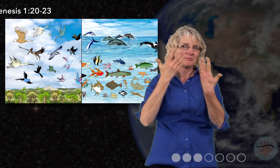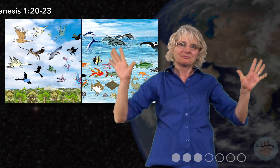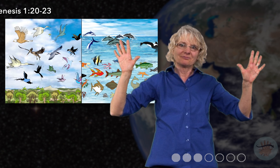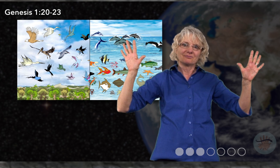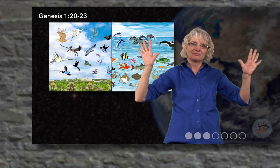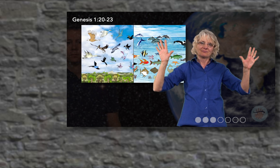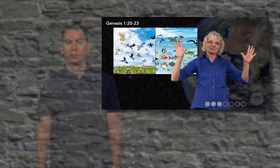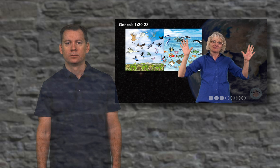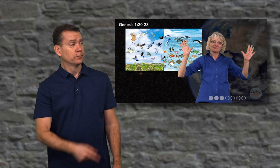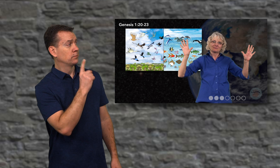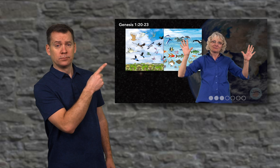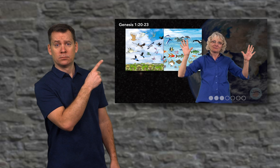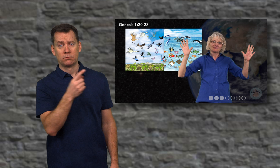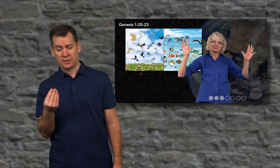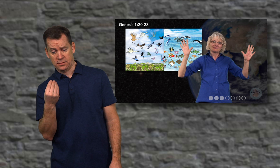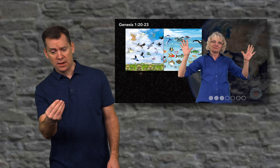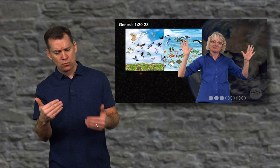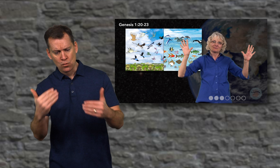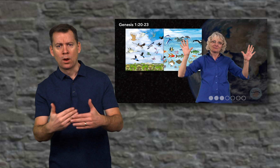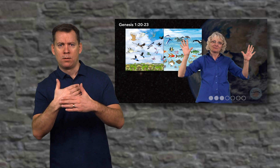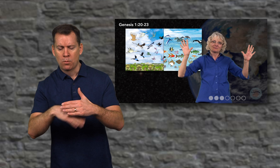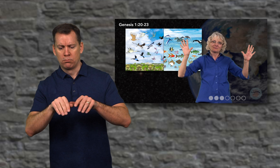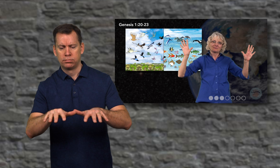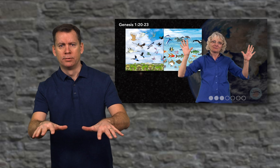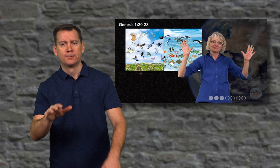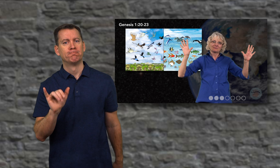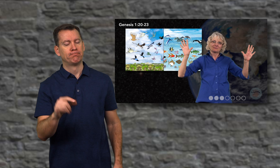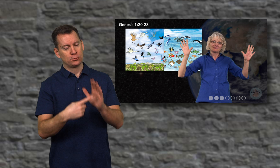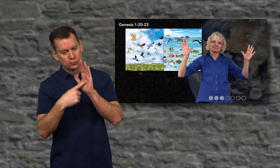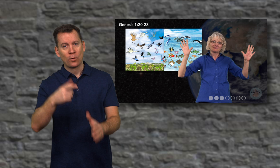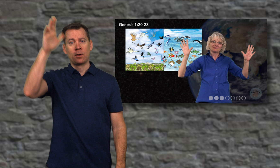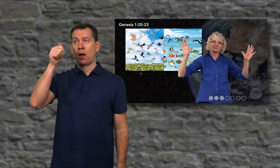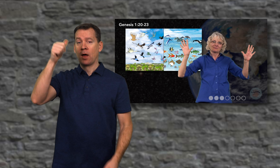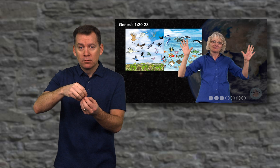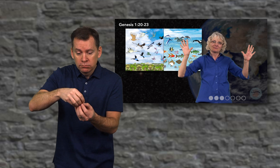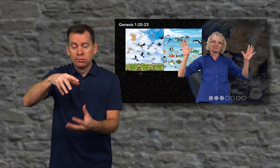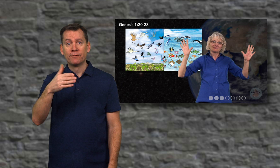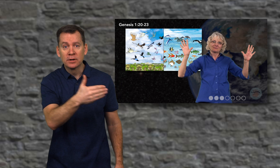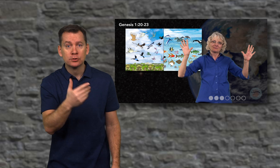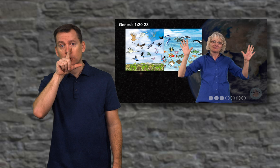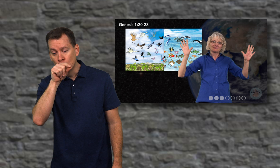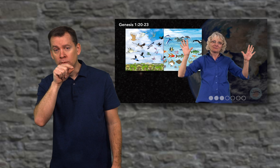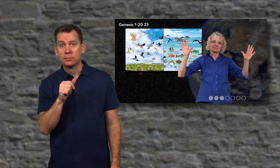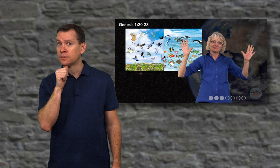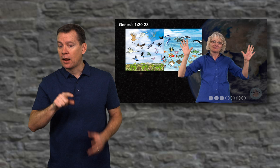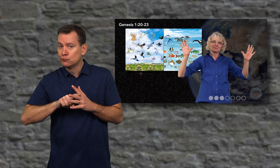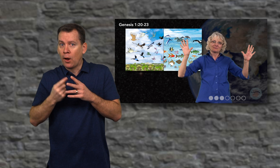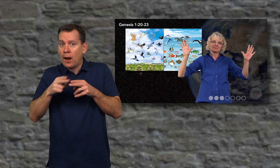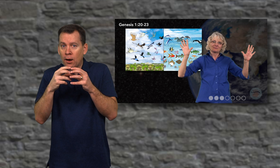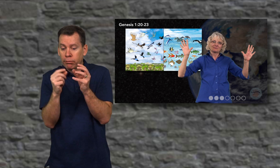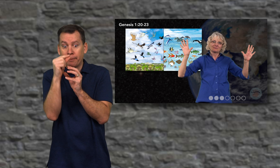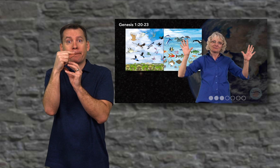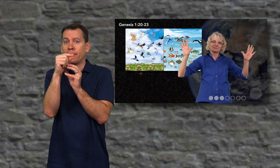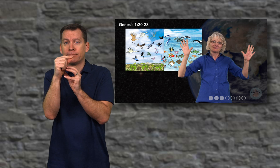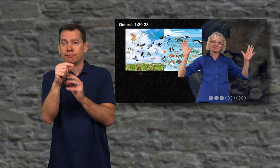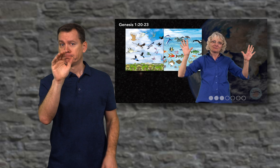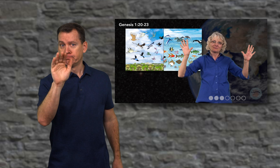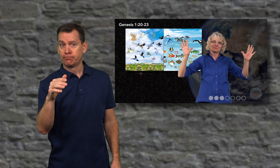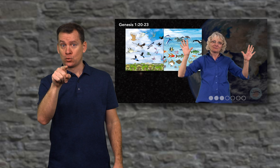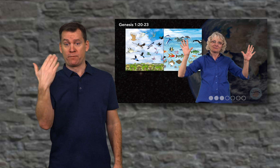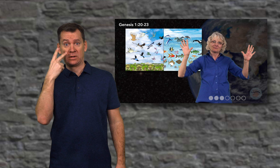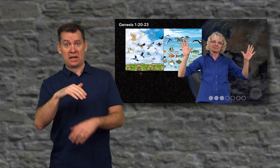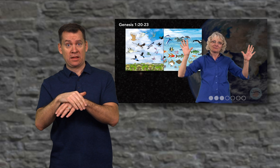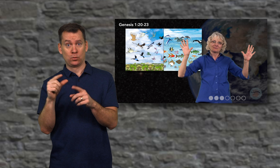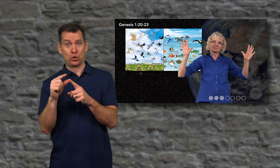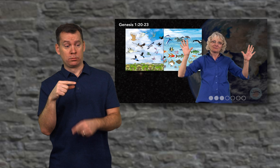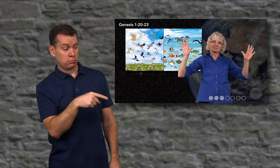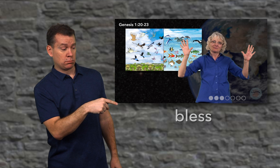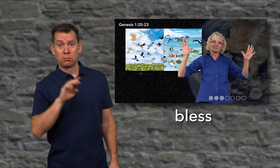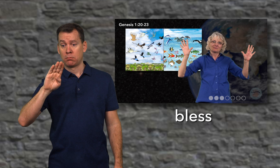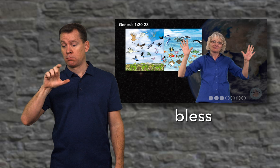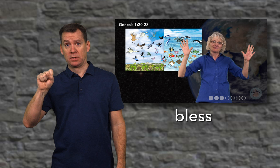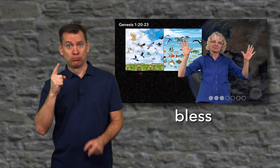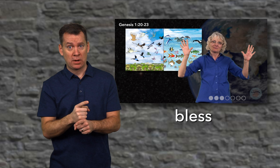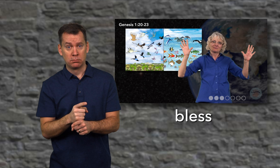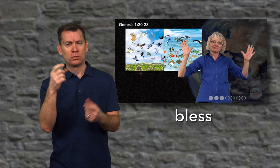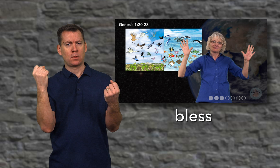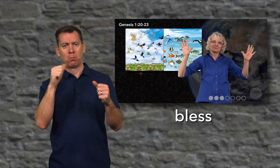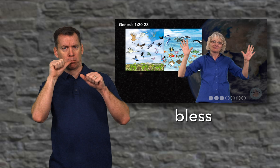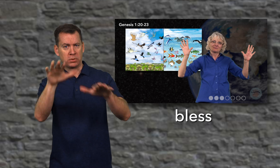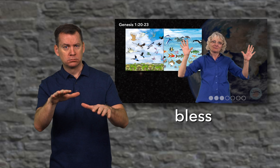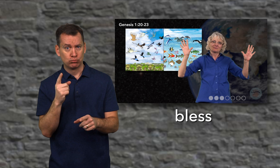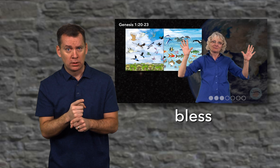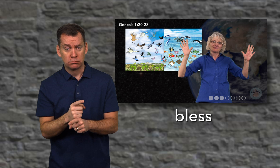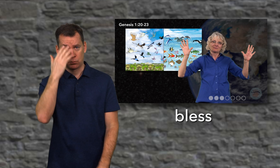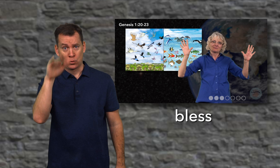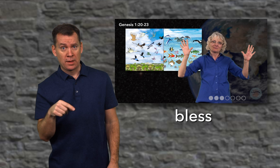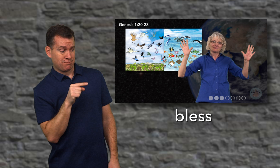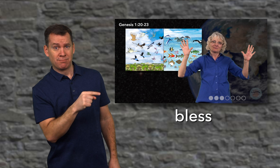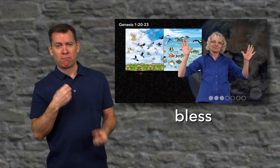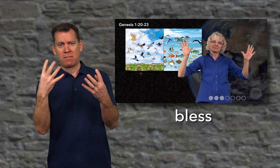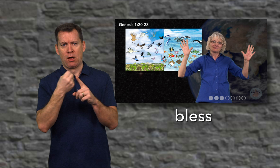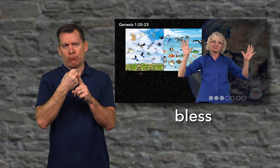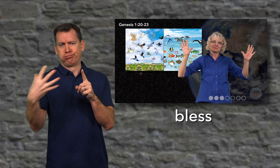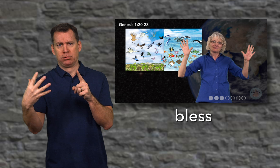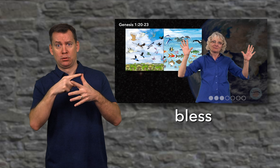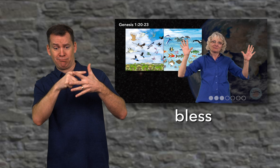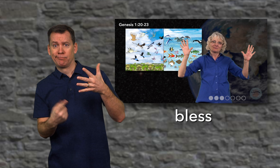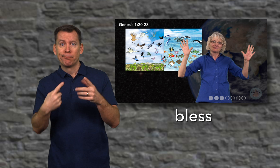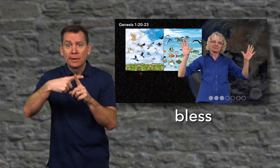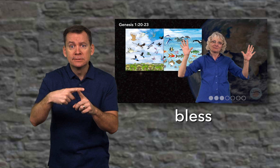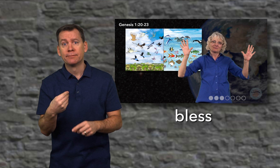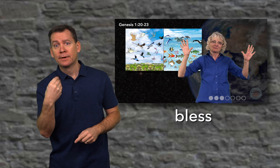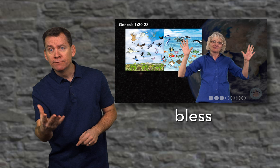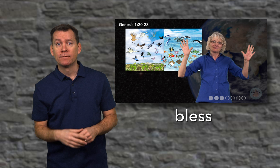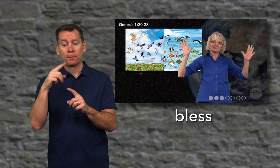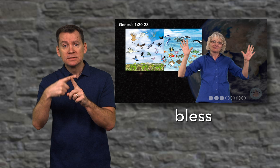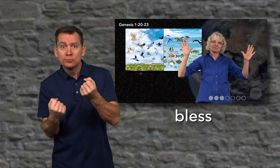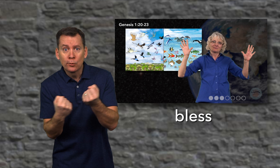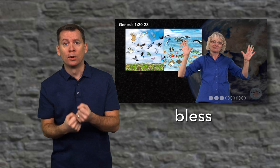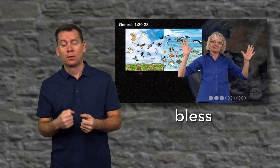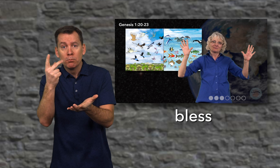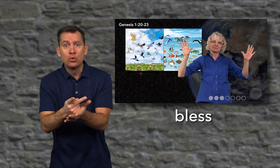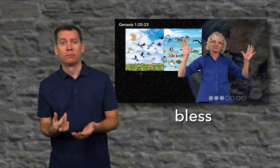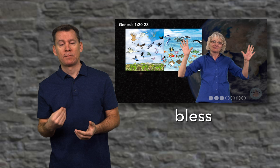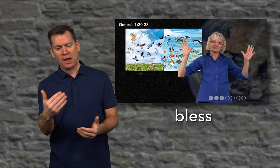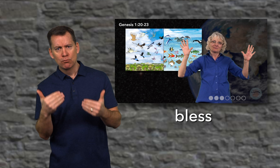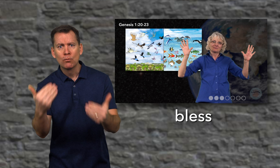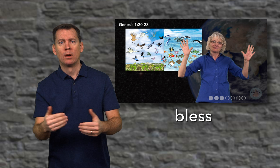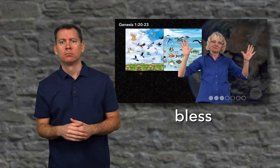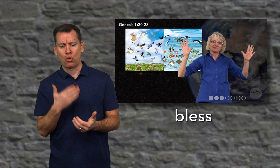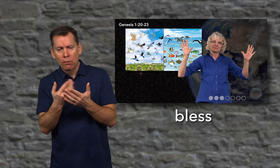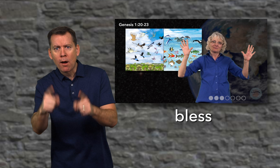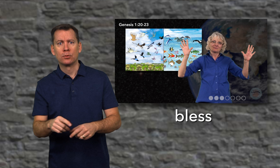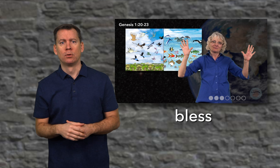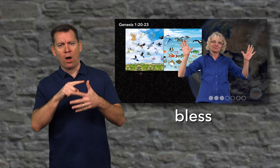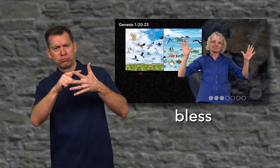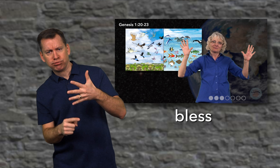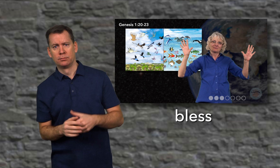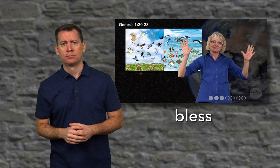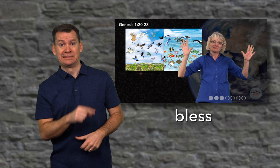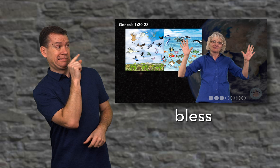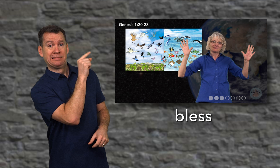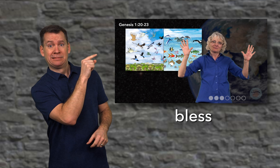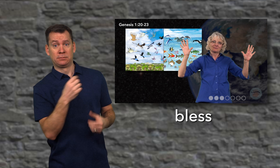Then God blessed them and said, “Be fruitful and multiply and fill the waters of the seas, and let birds multiply on the earth.”